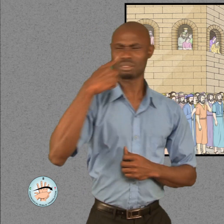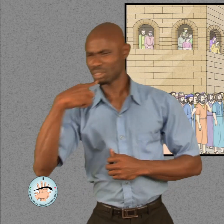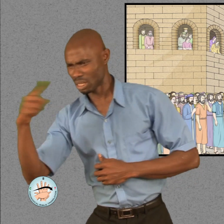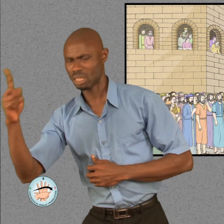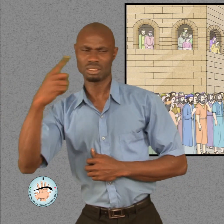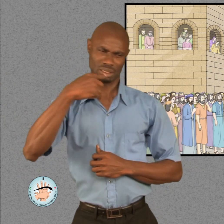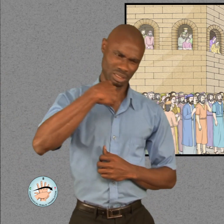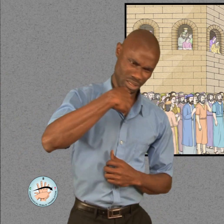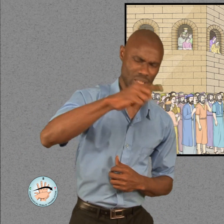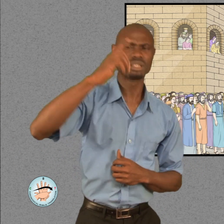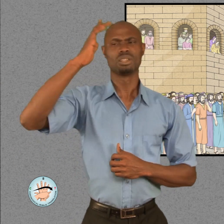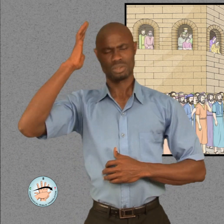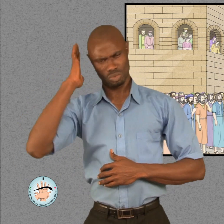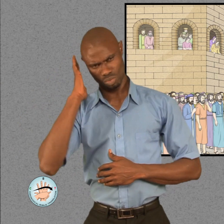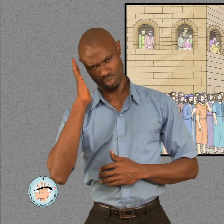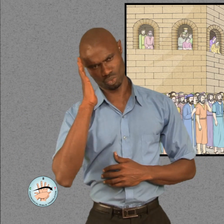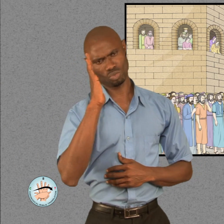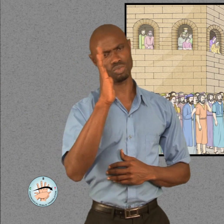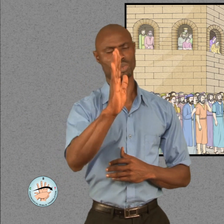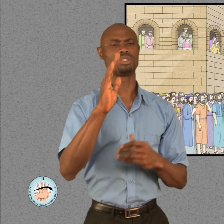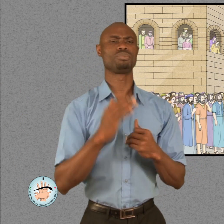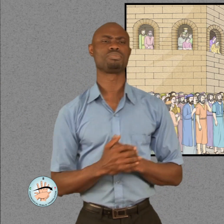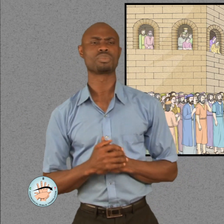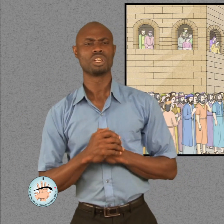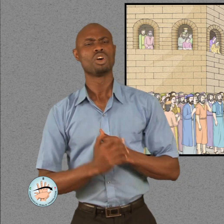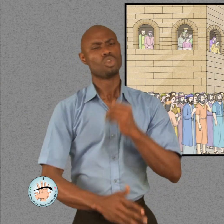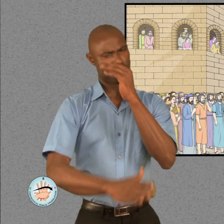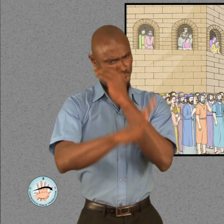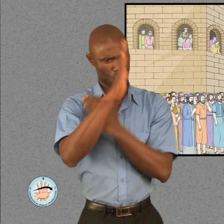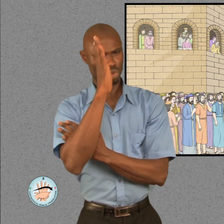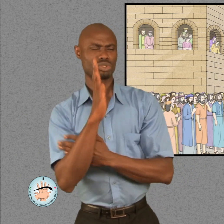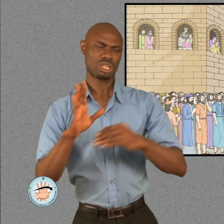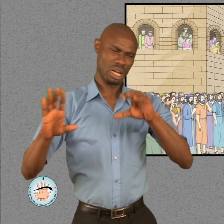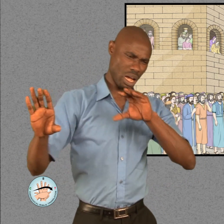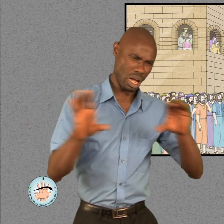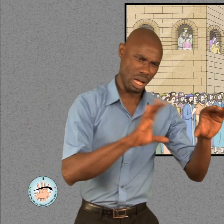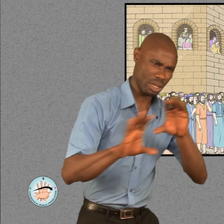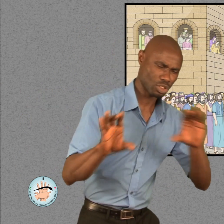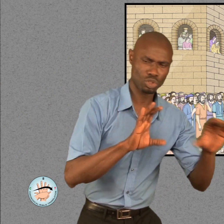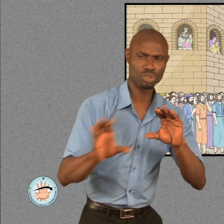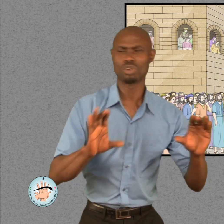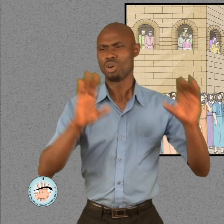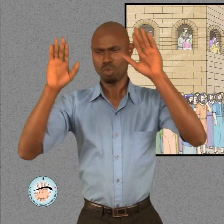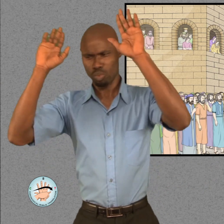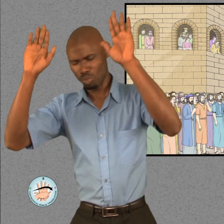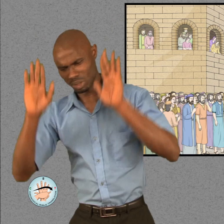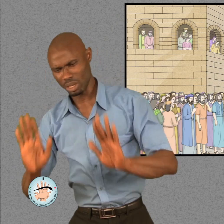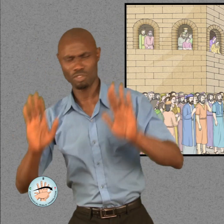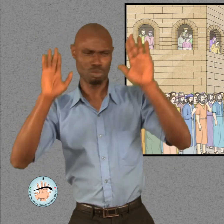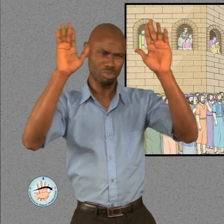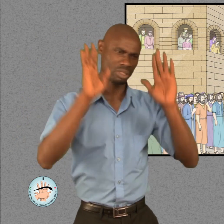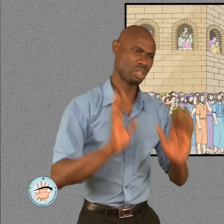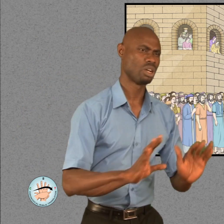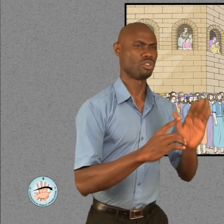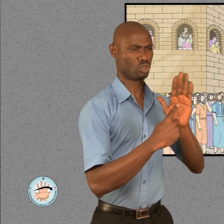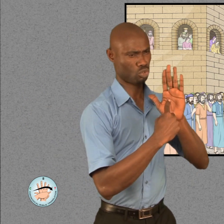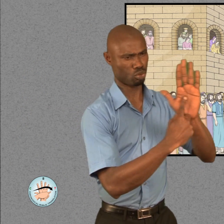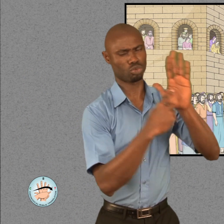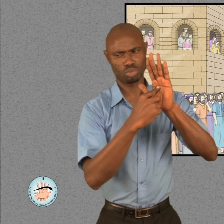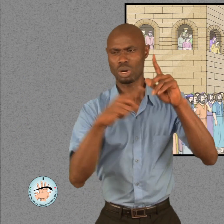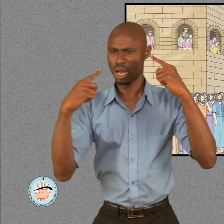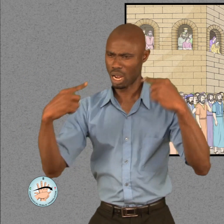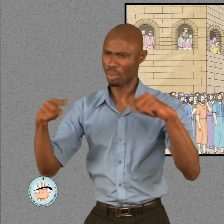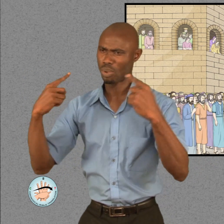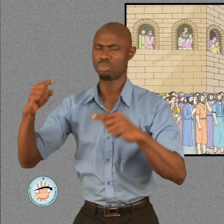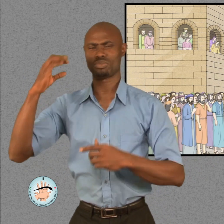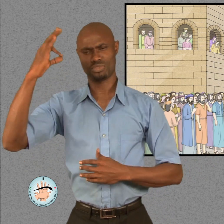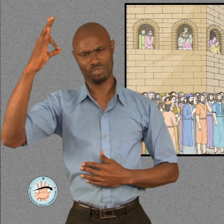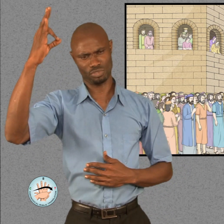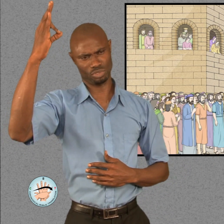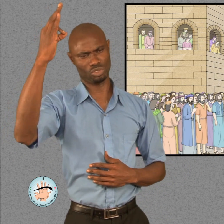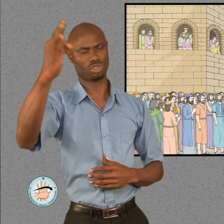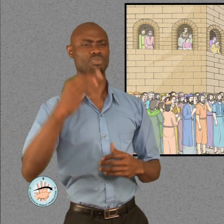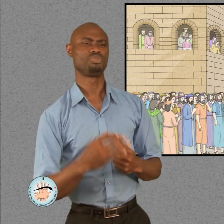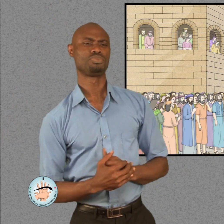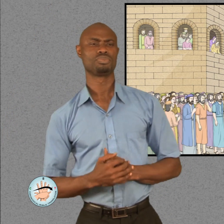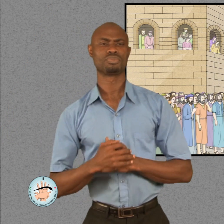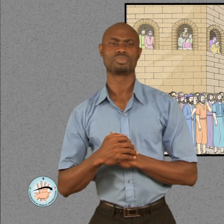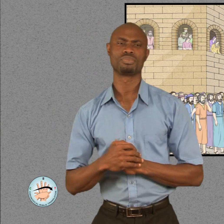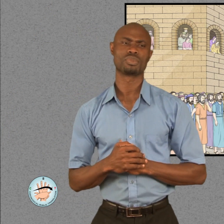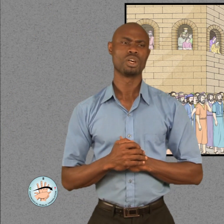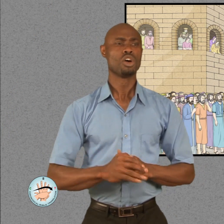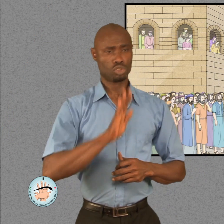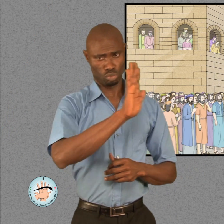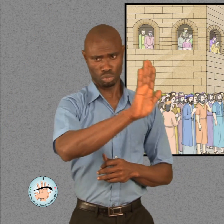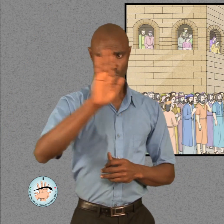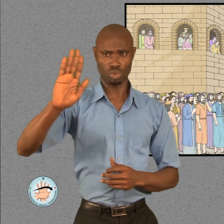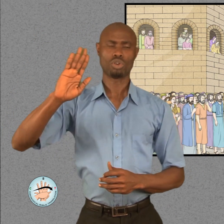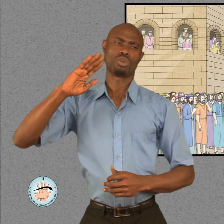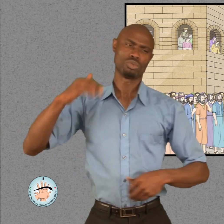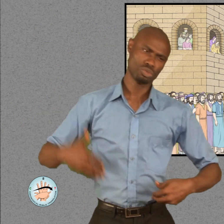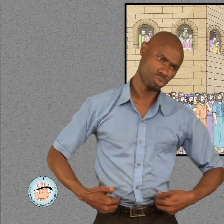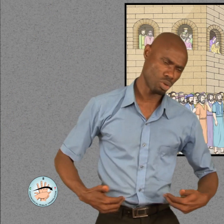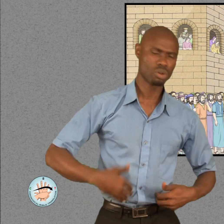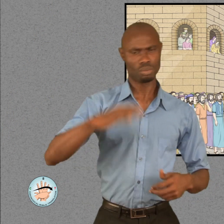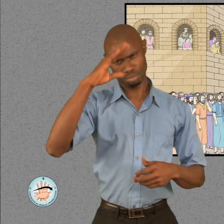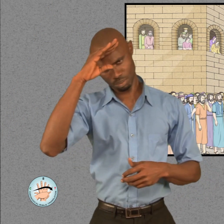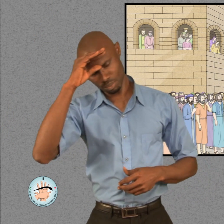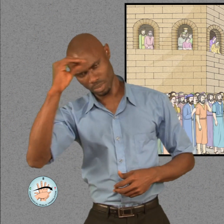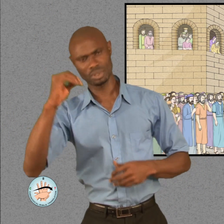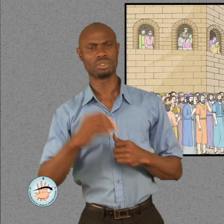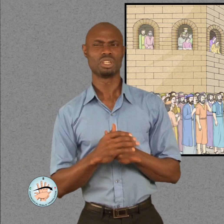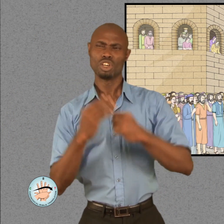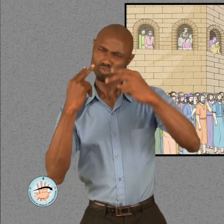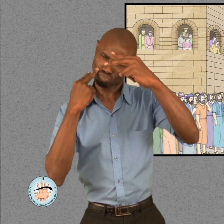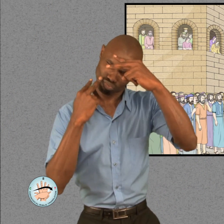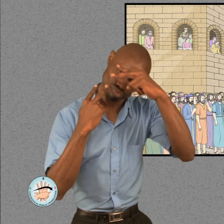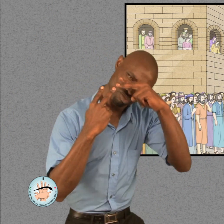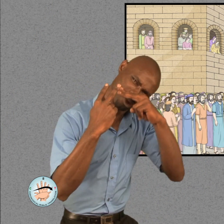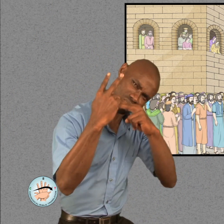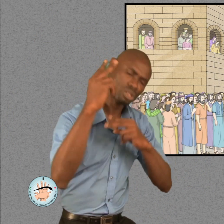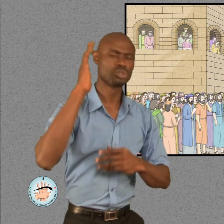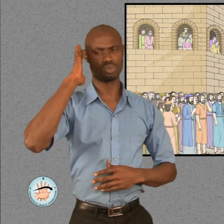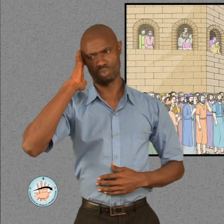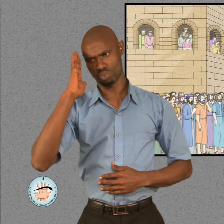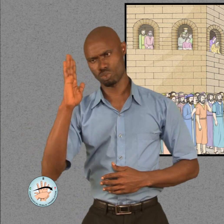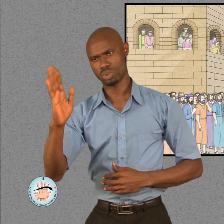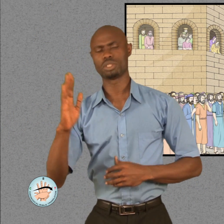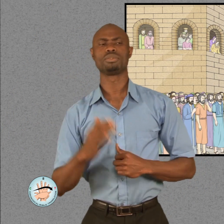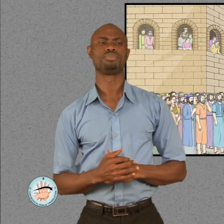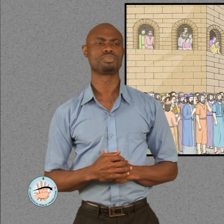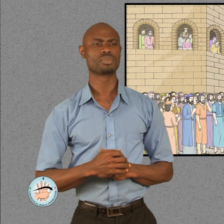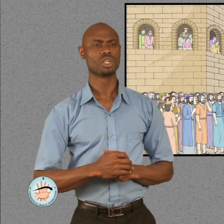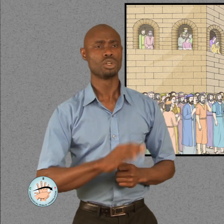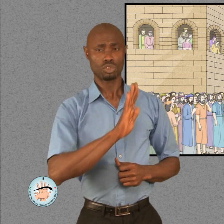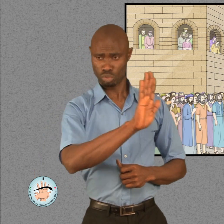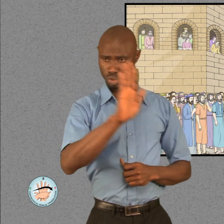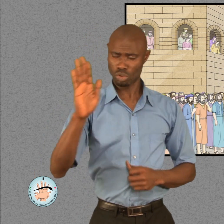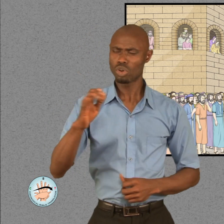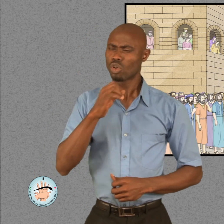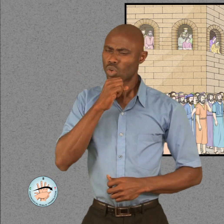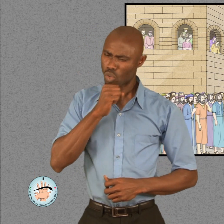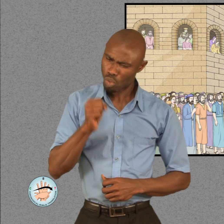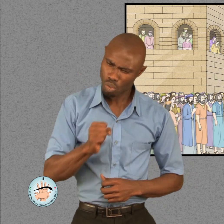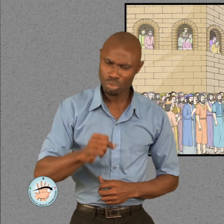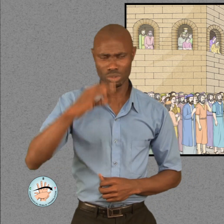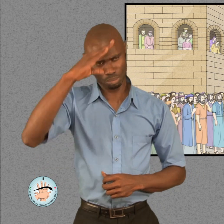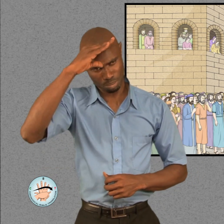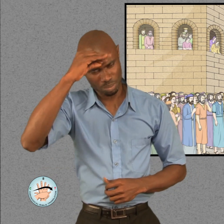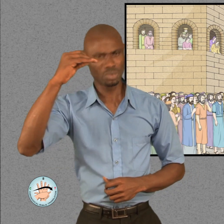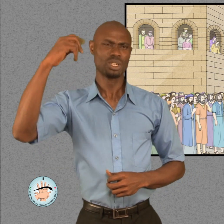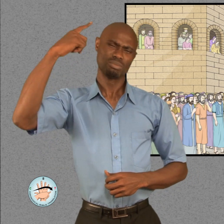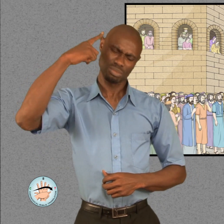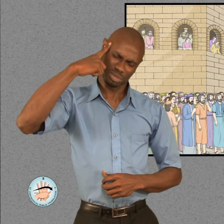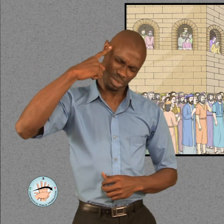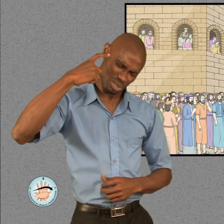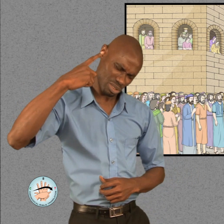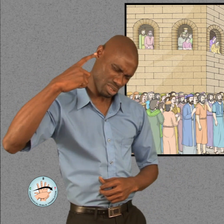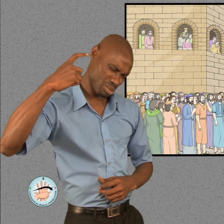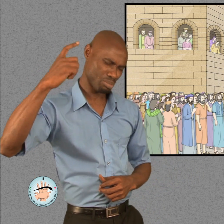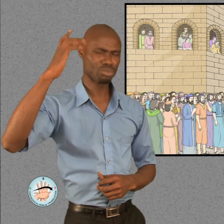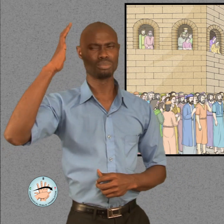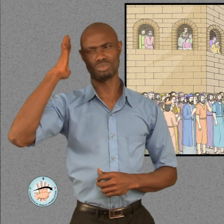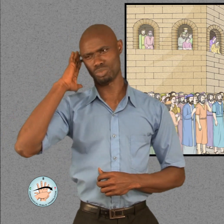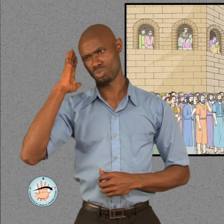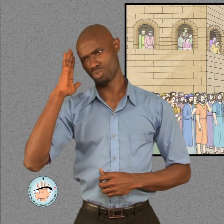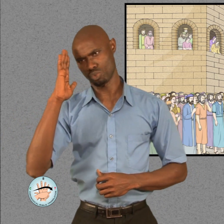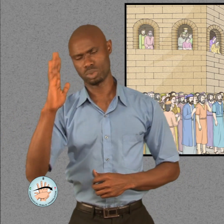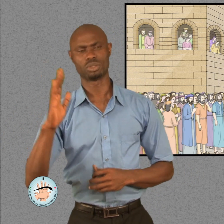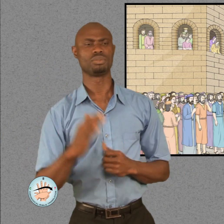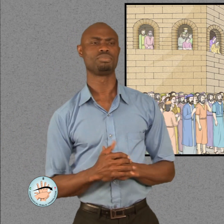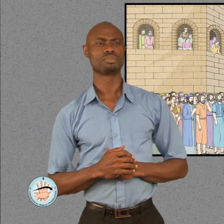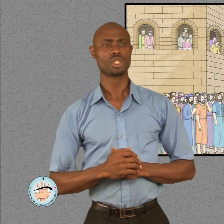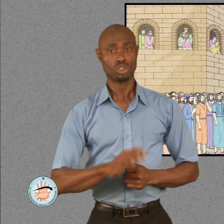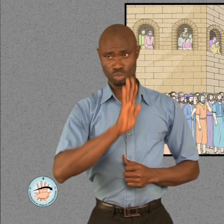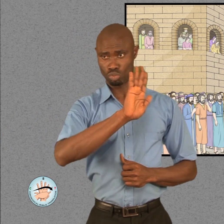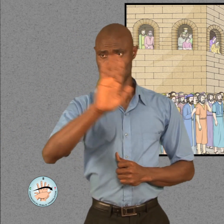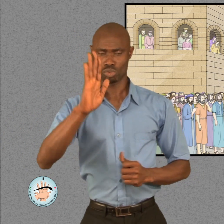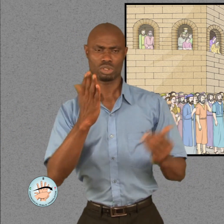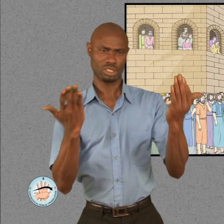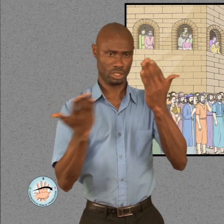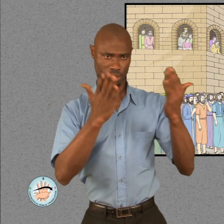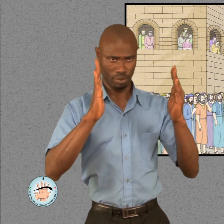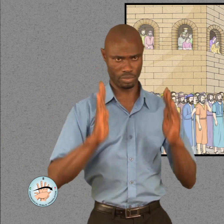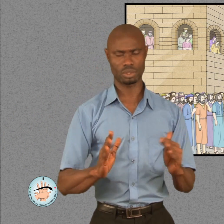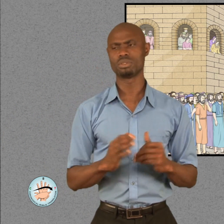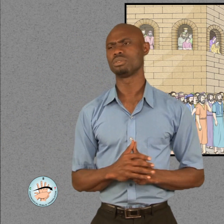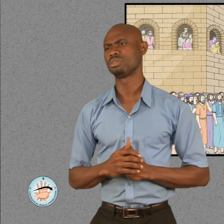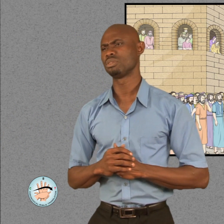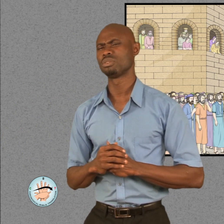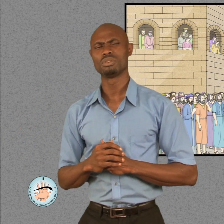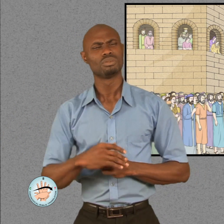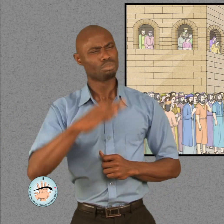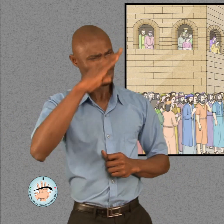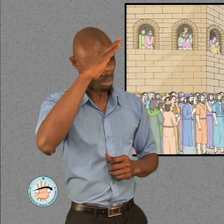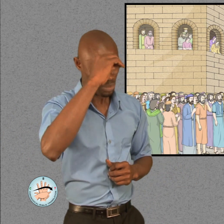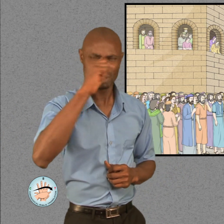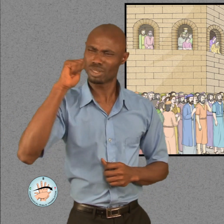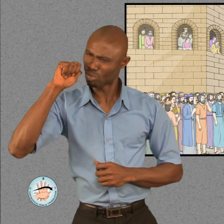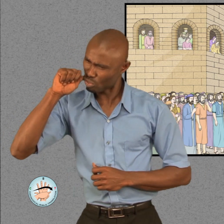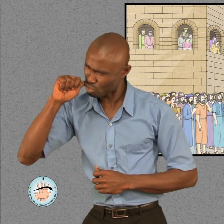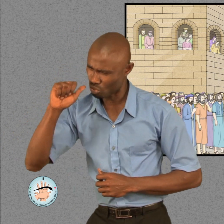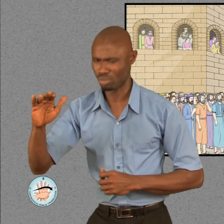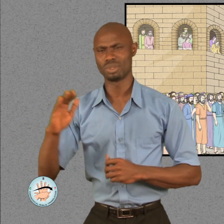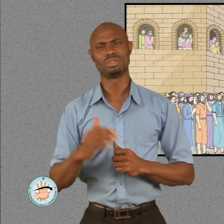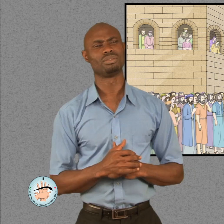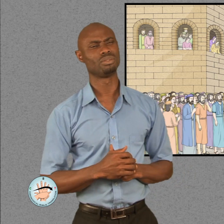Your sons and daughters will prophesy, your young men will see visions, your old men will dream dreams.